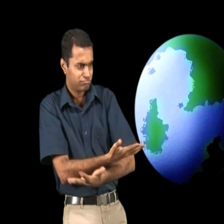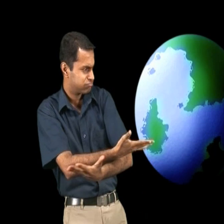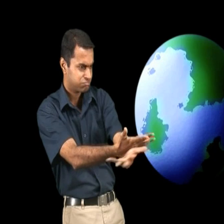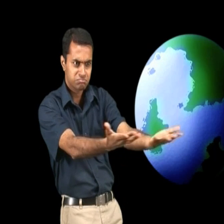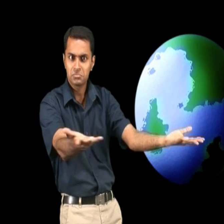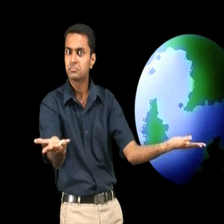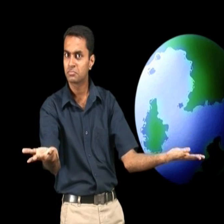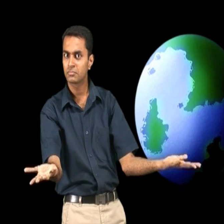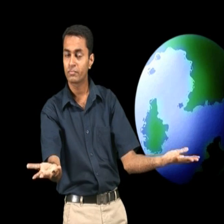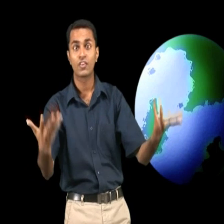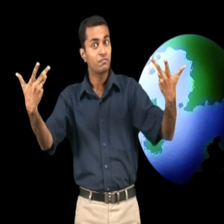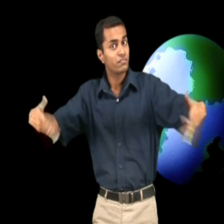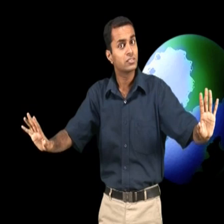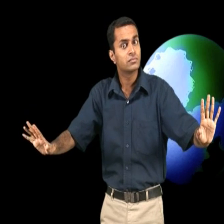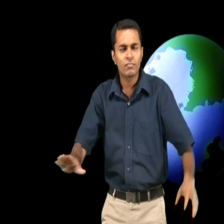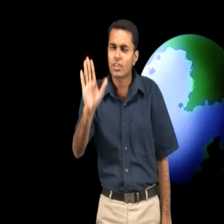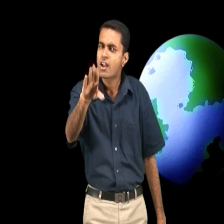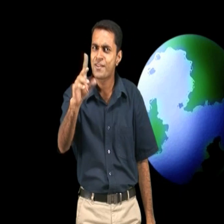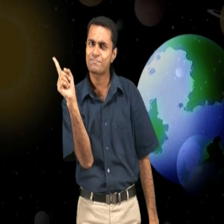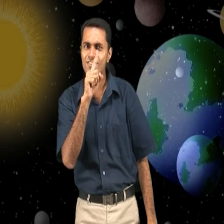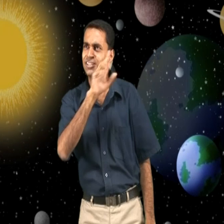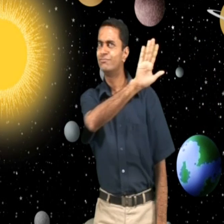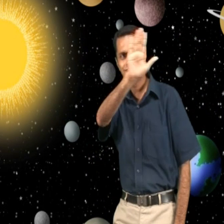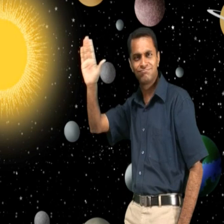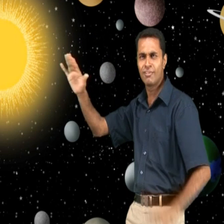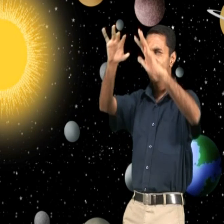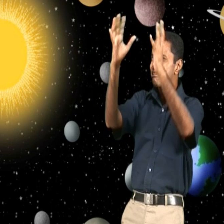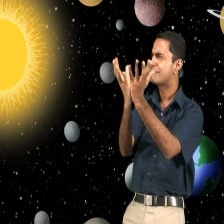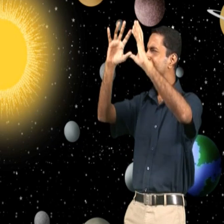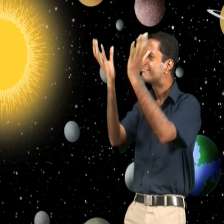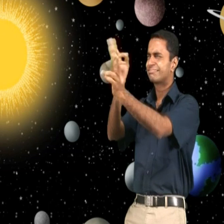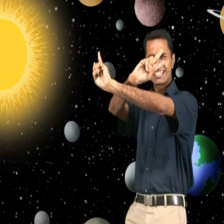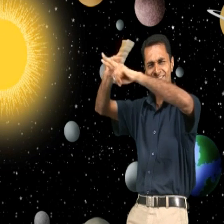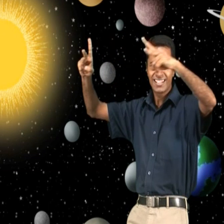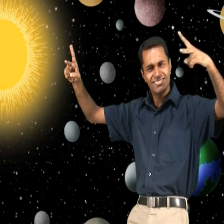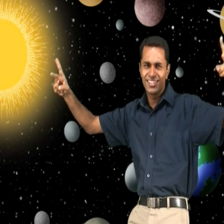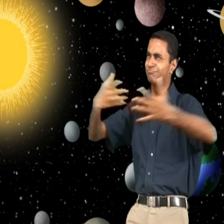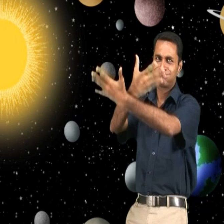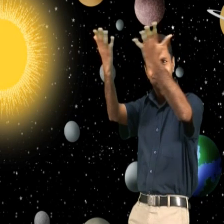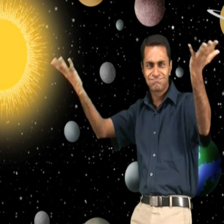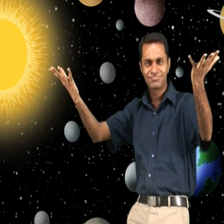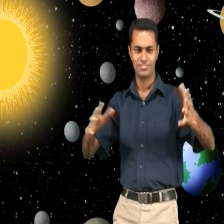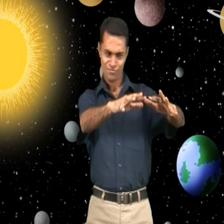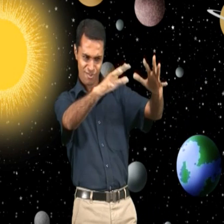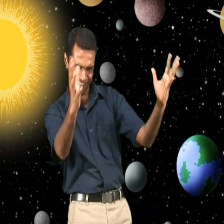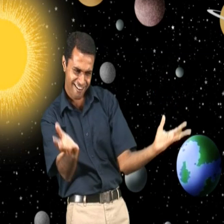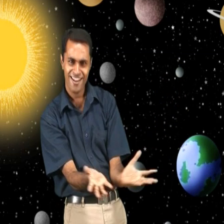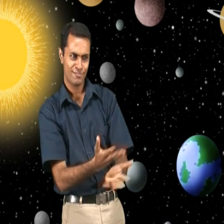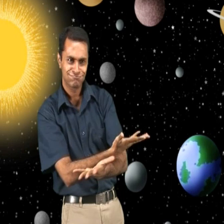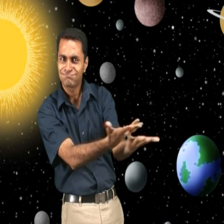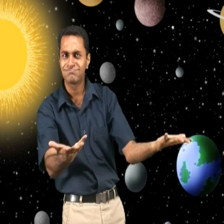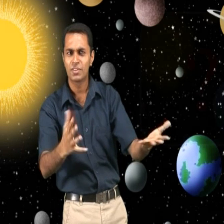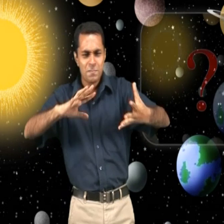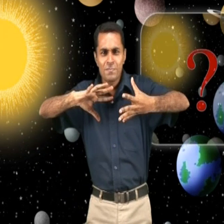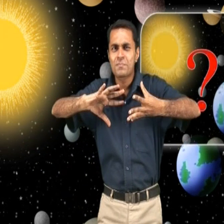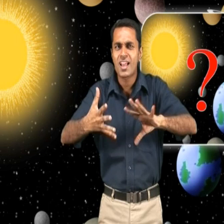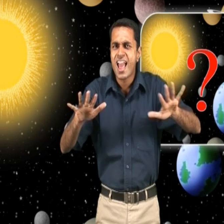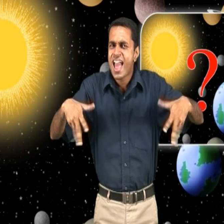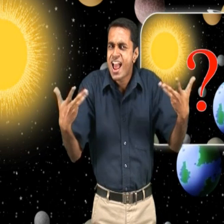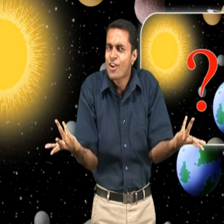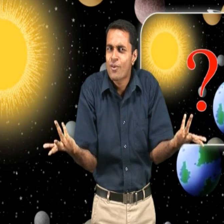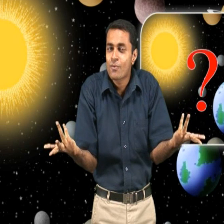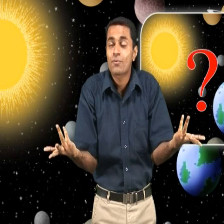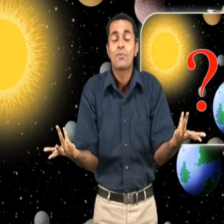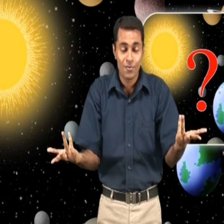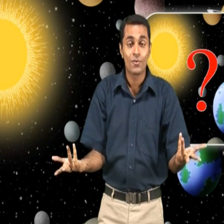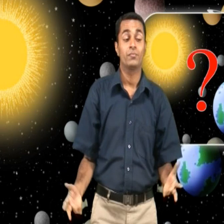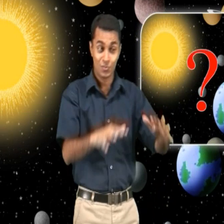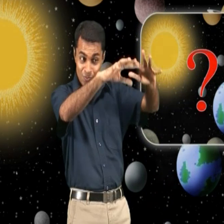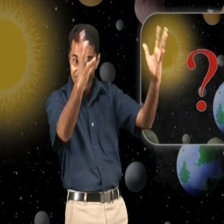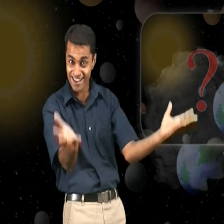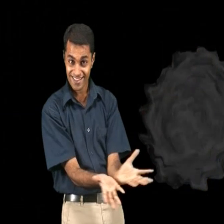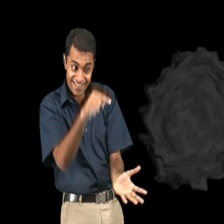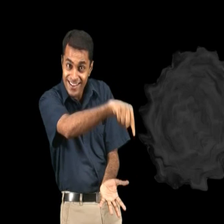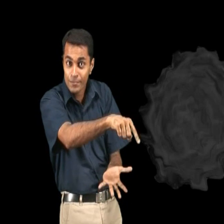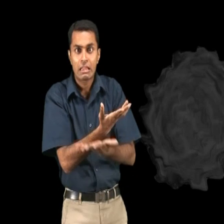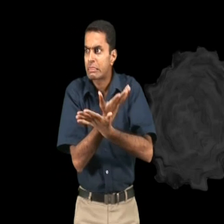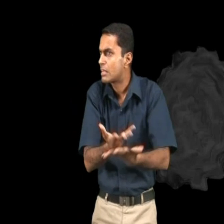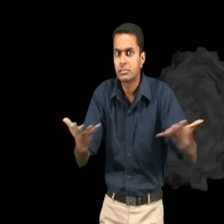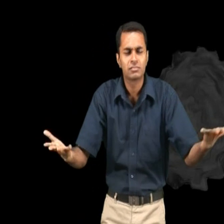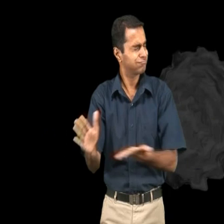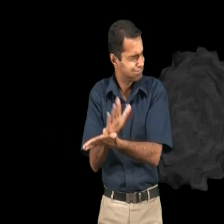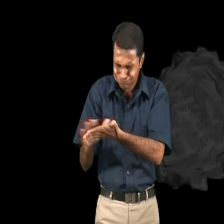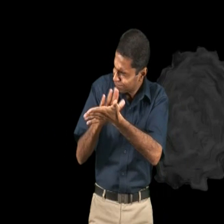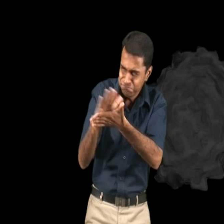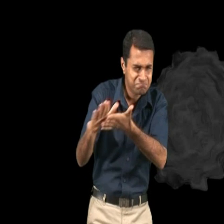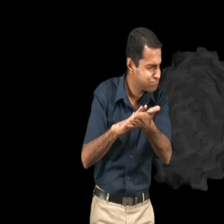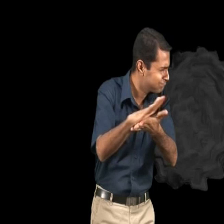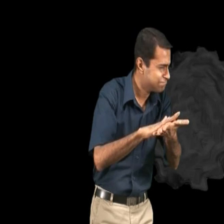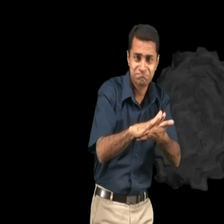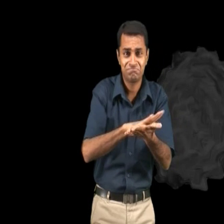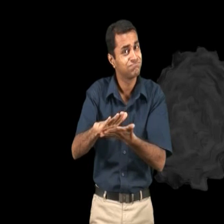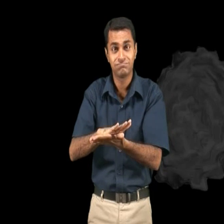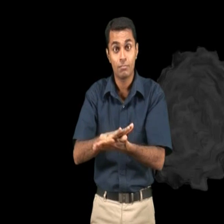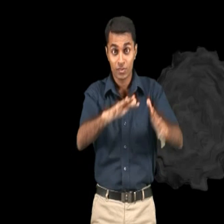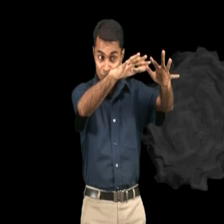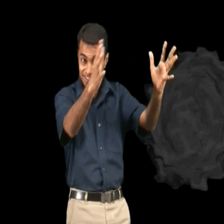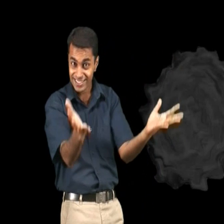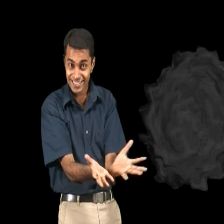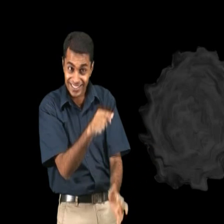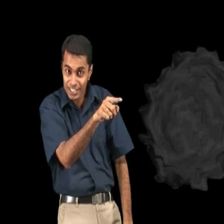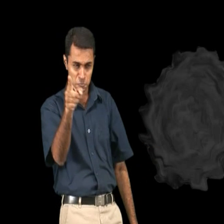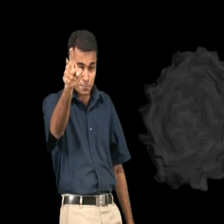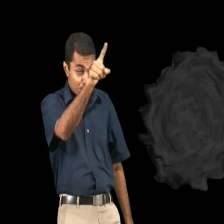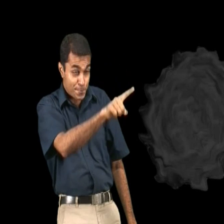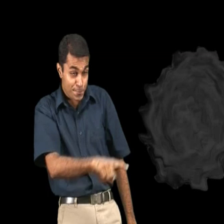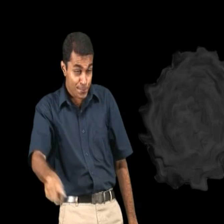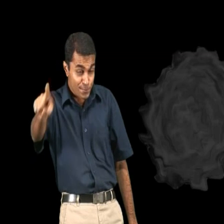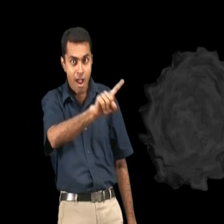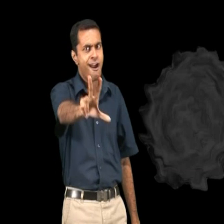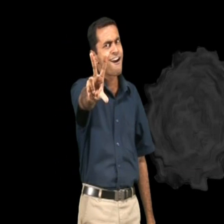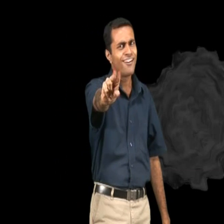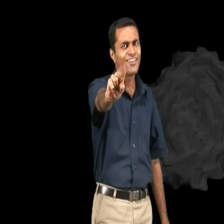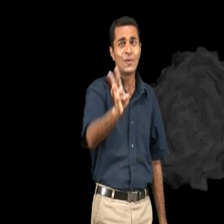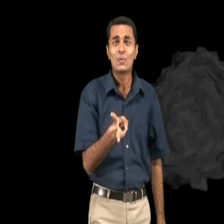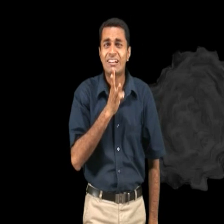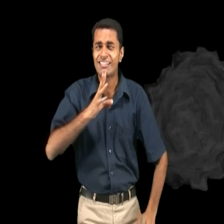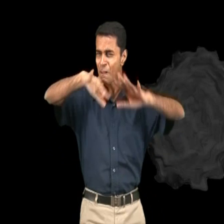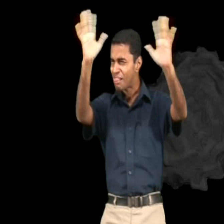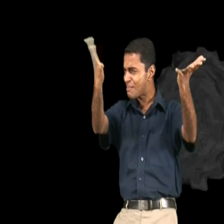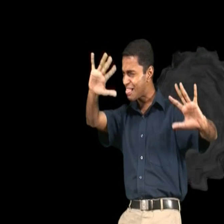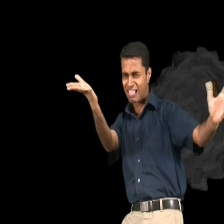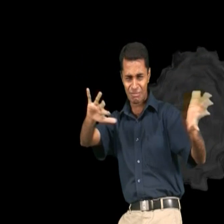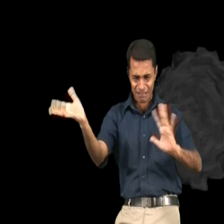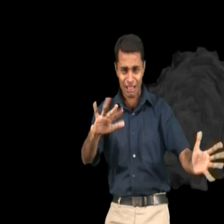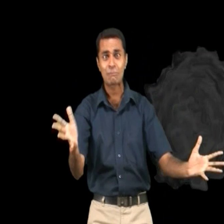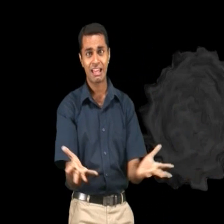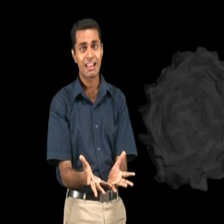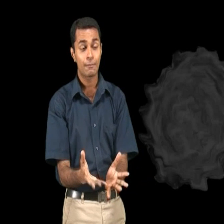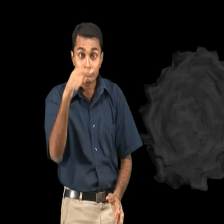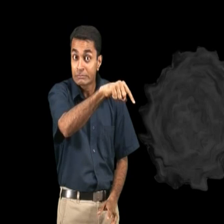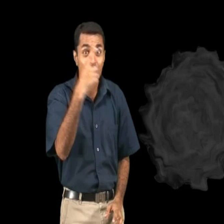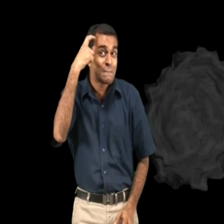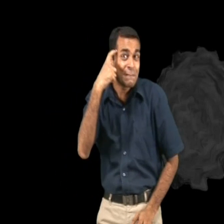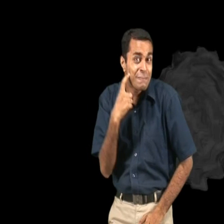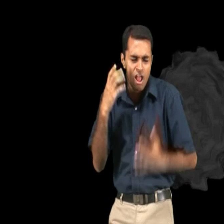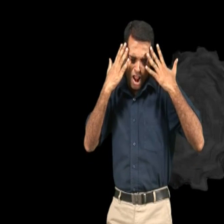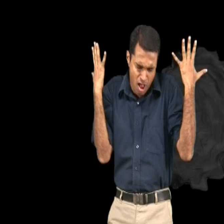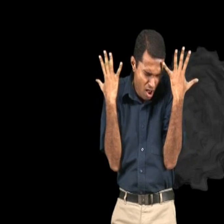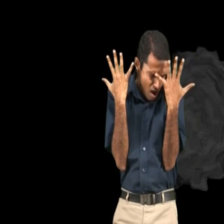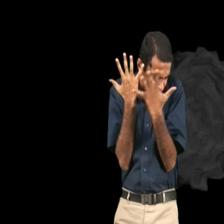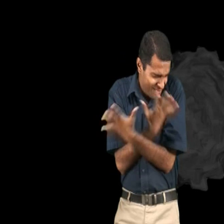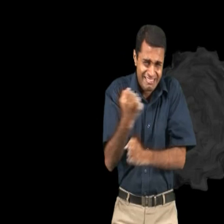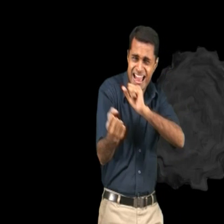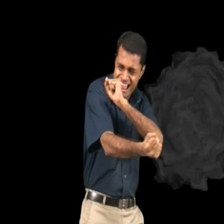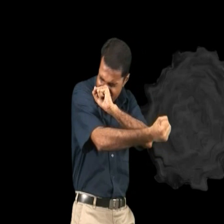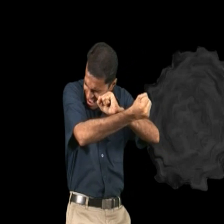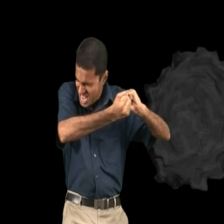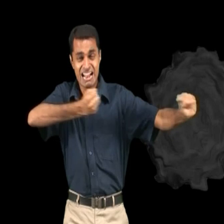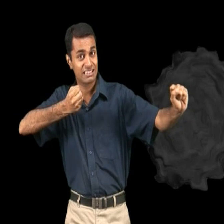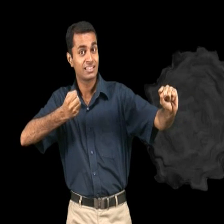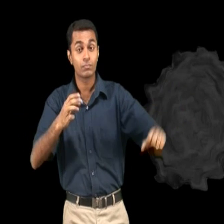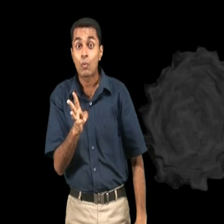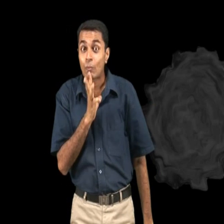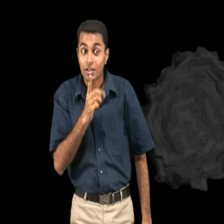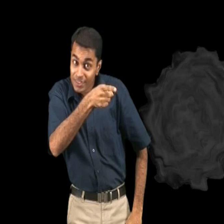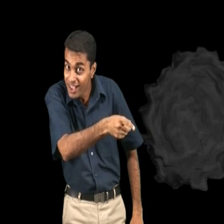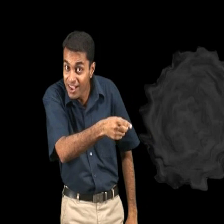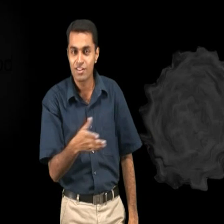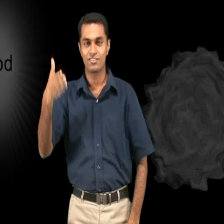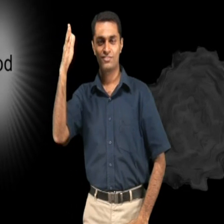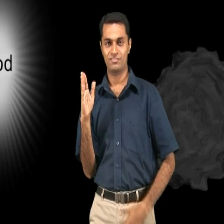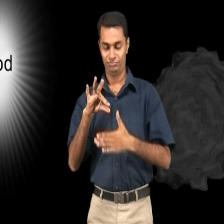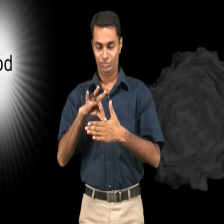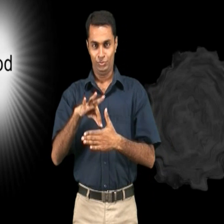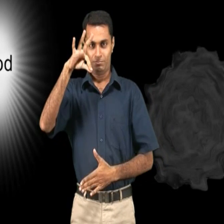Now the earth was formless and void, and darkness was over the surface of the deep.